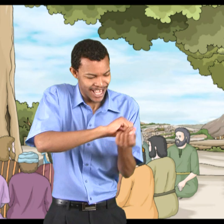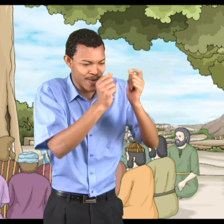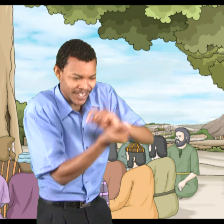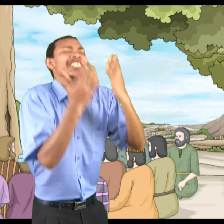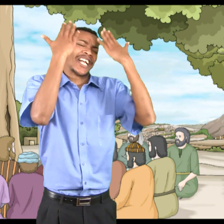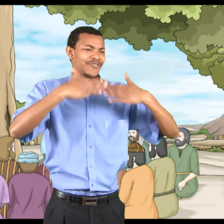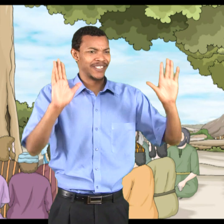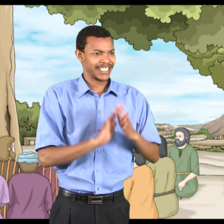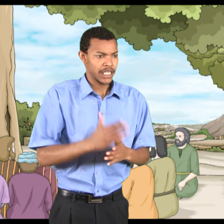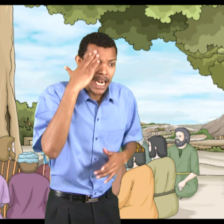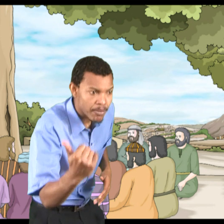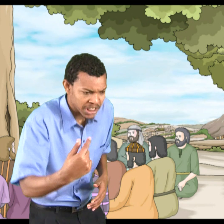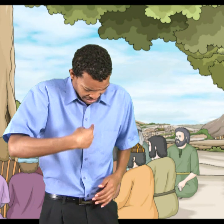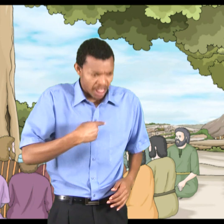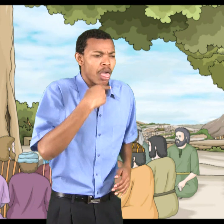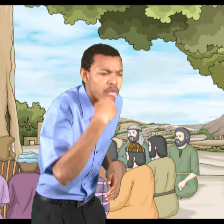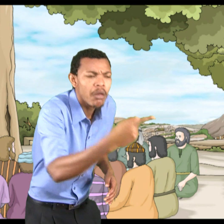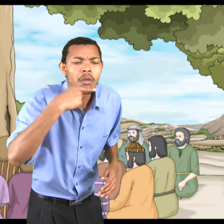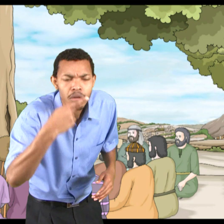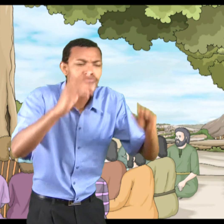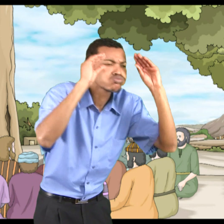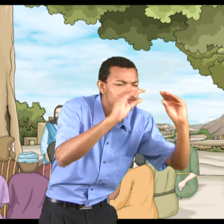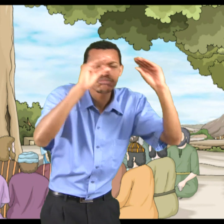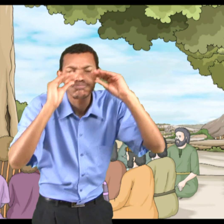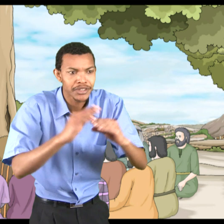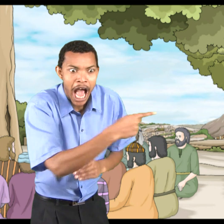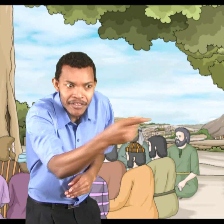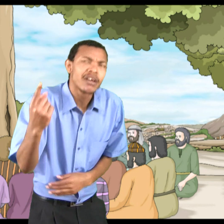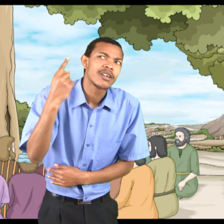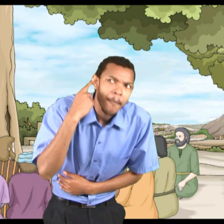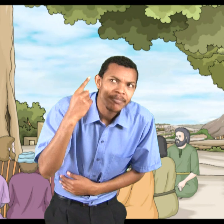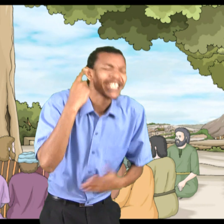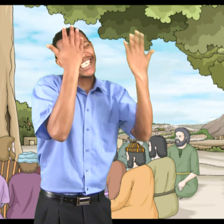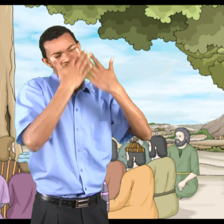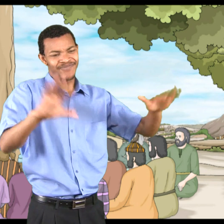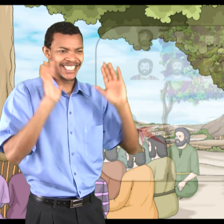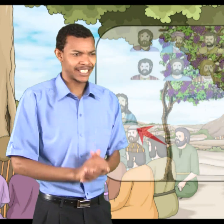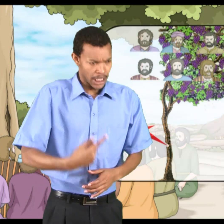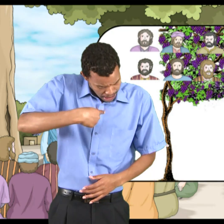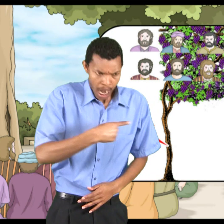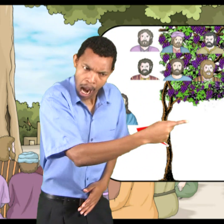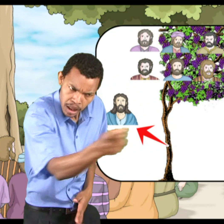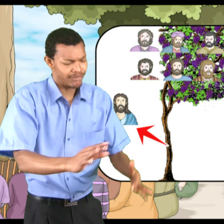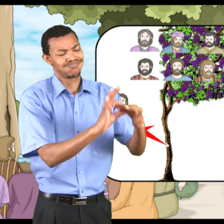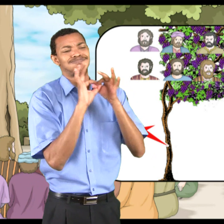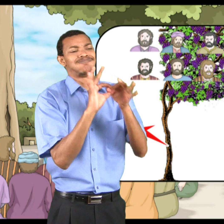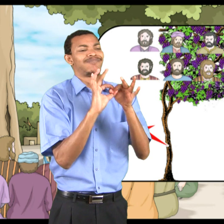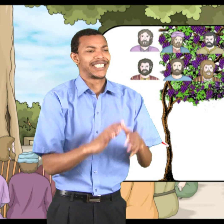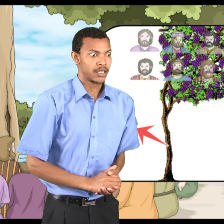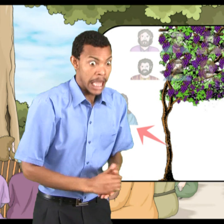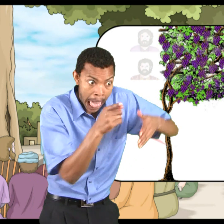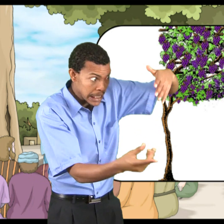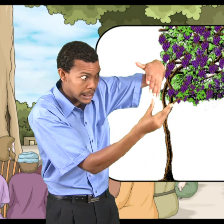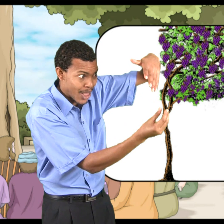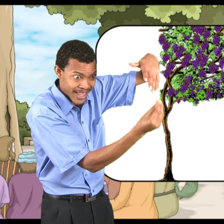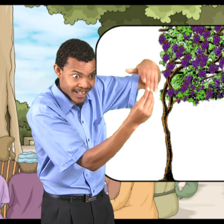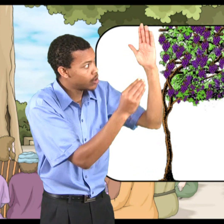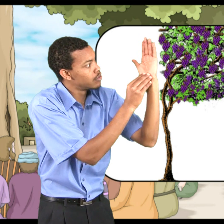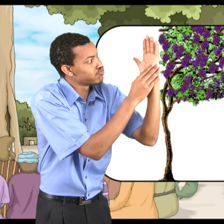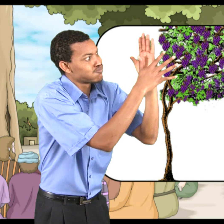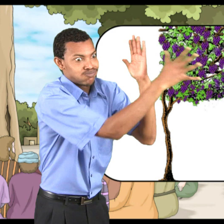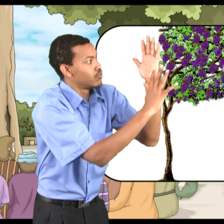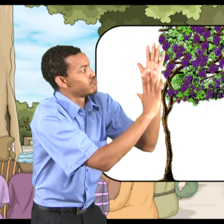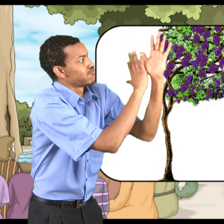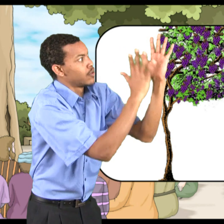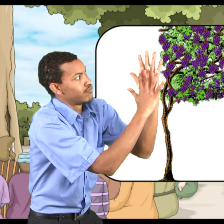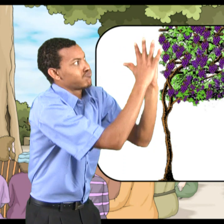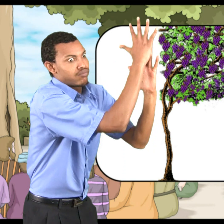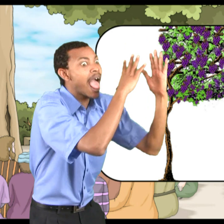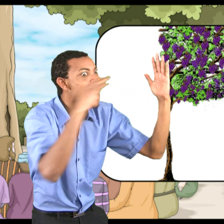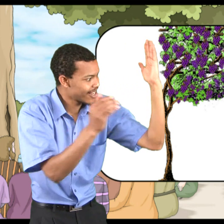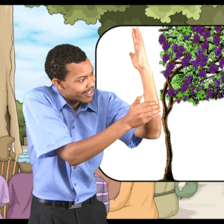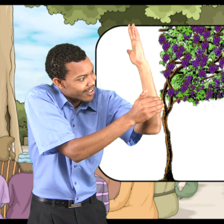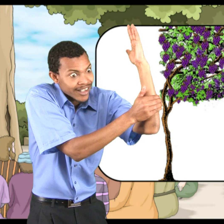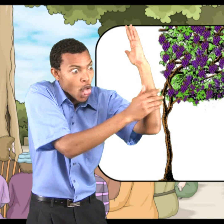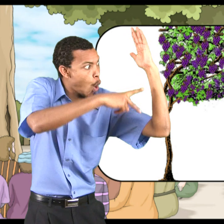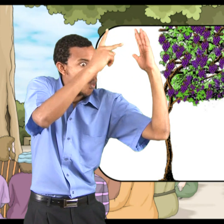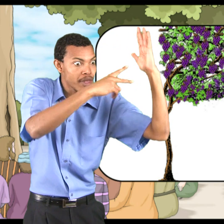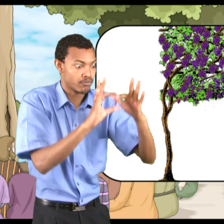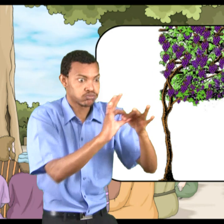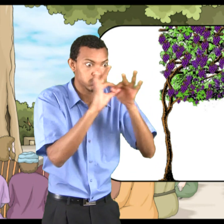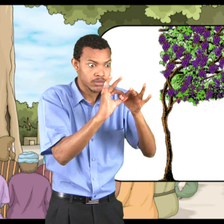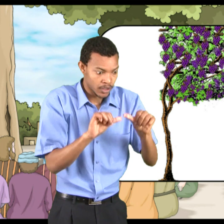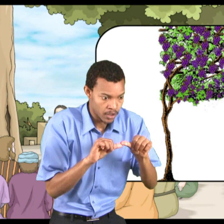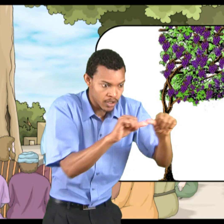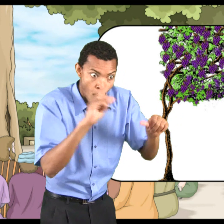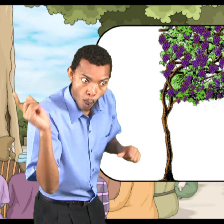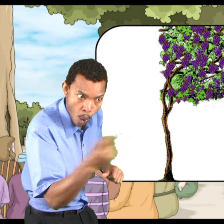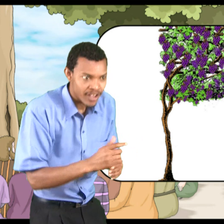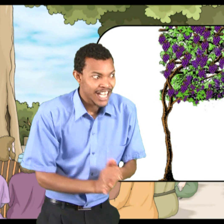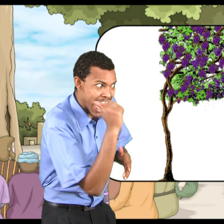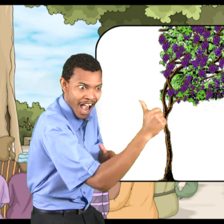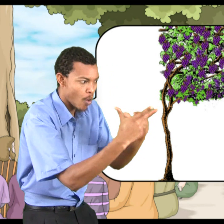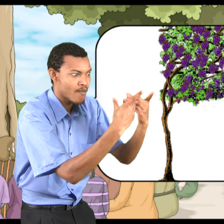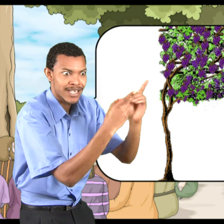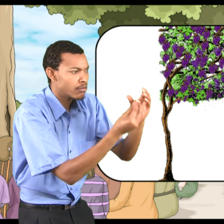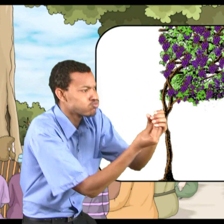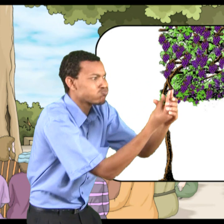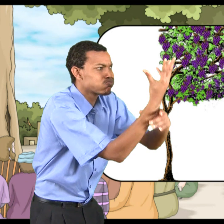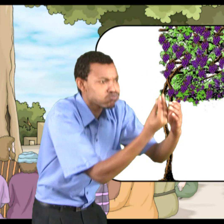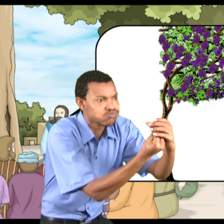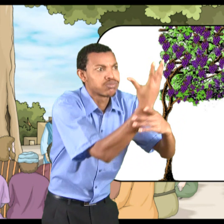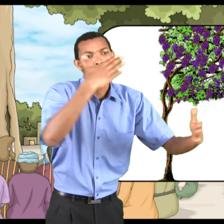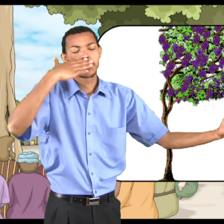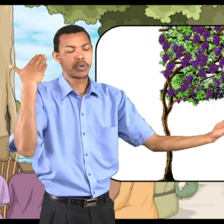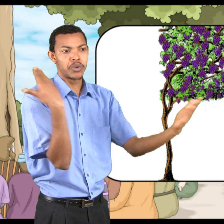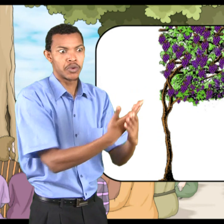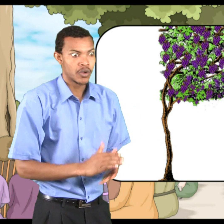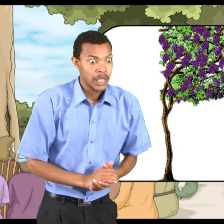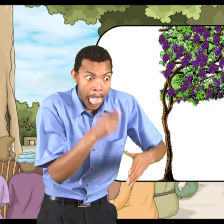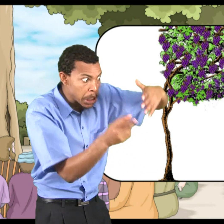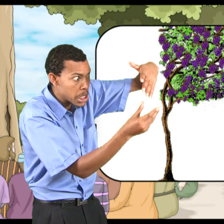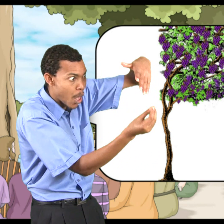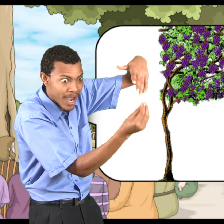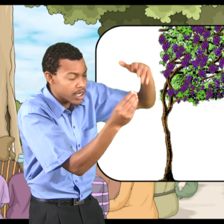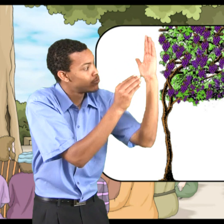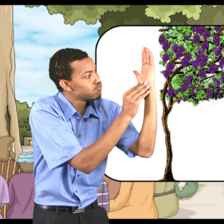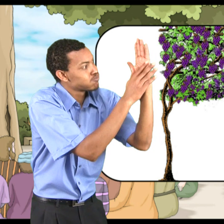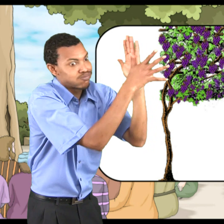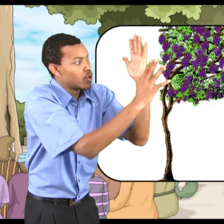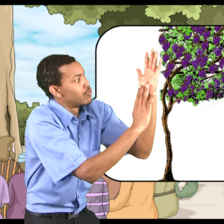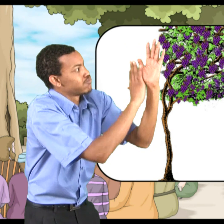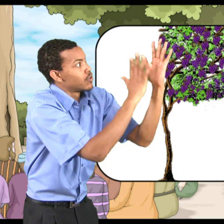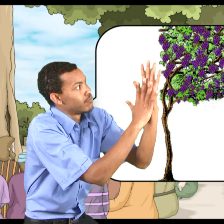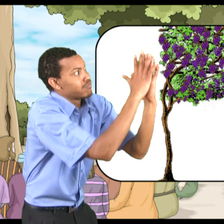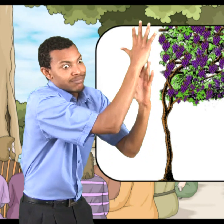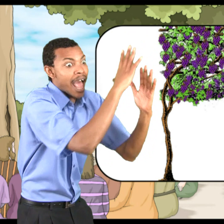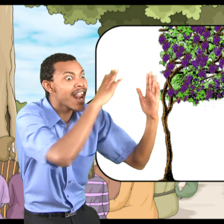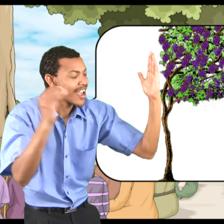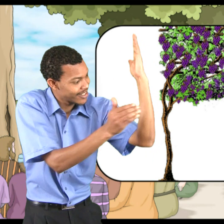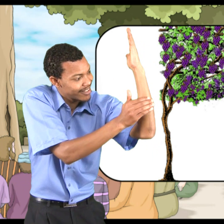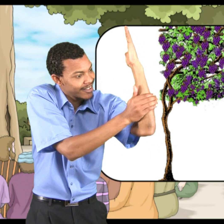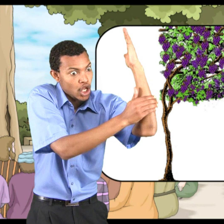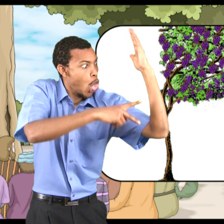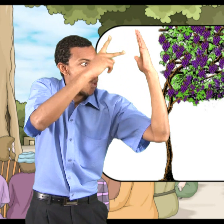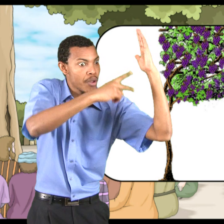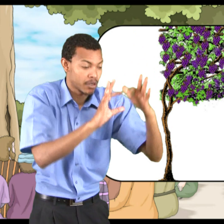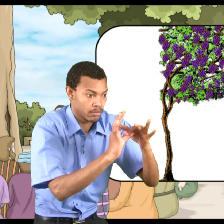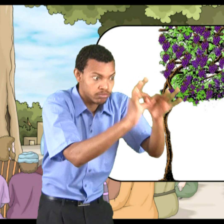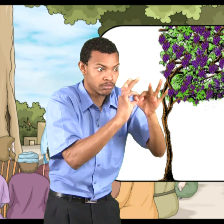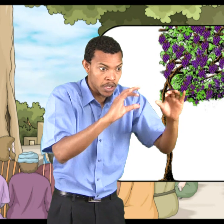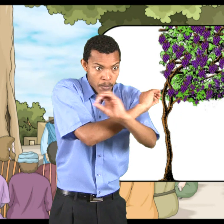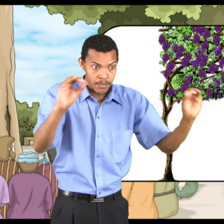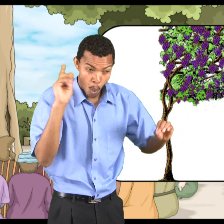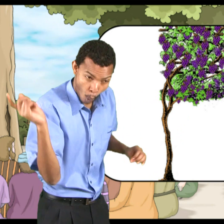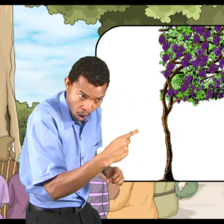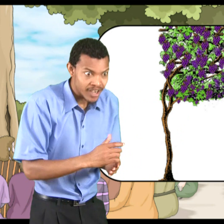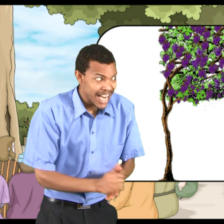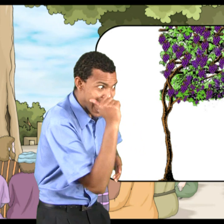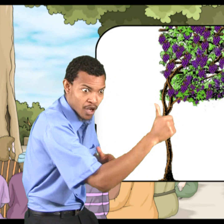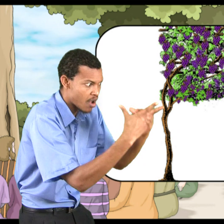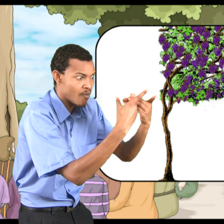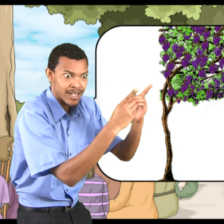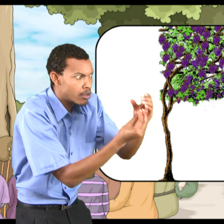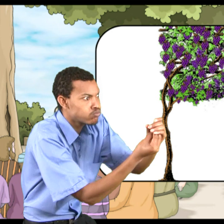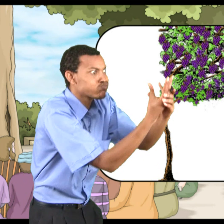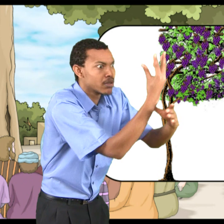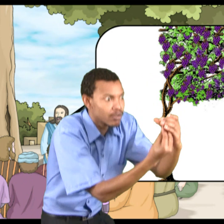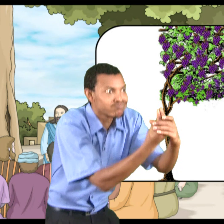You are already clean because of the word I have spoken to you. Remain in Me, and I will remain in you.